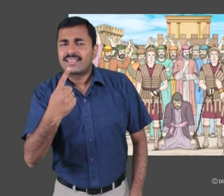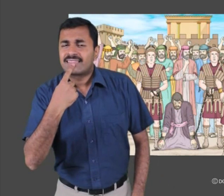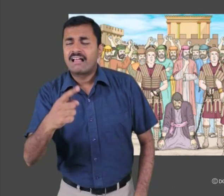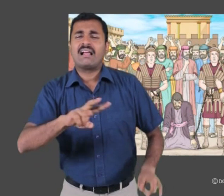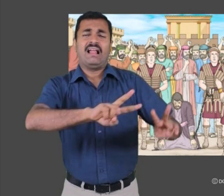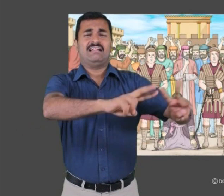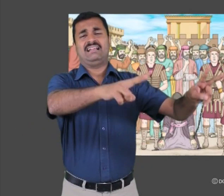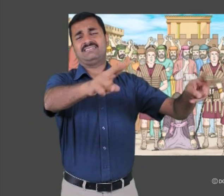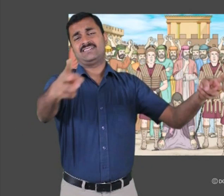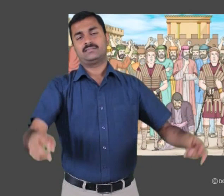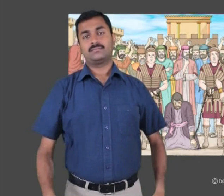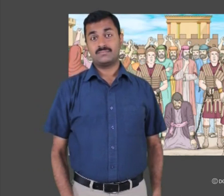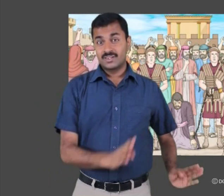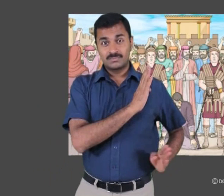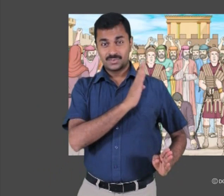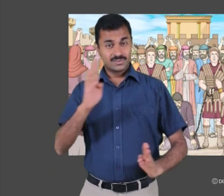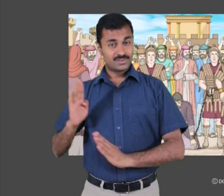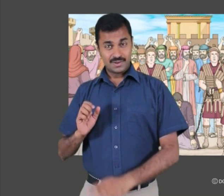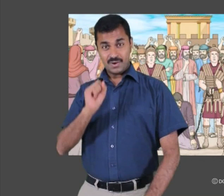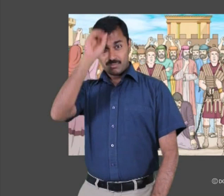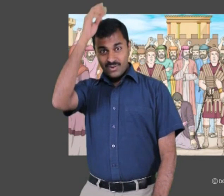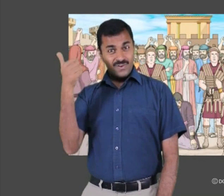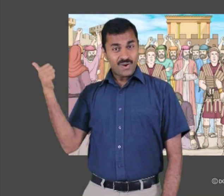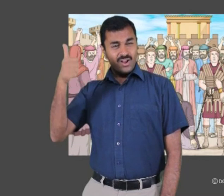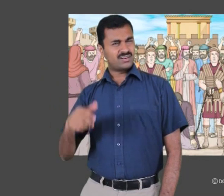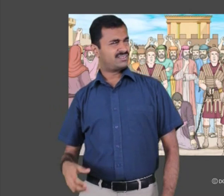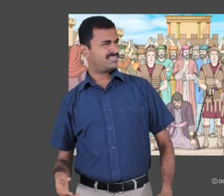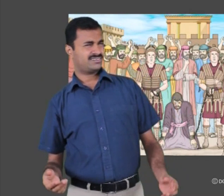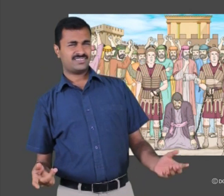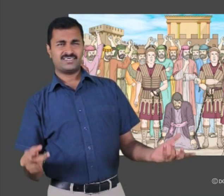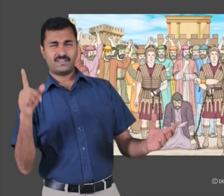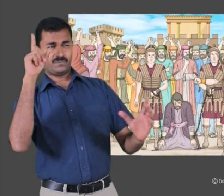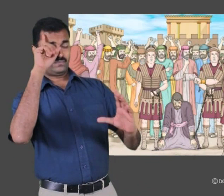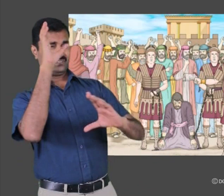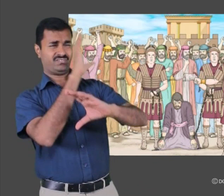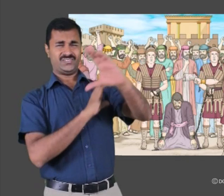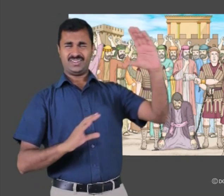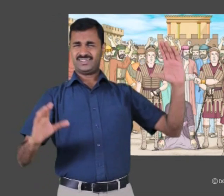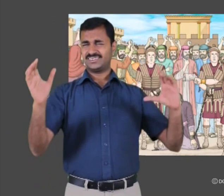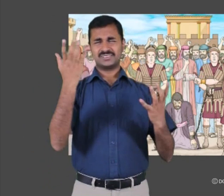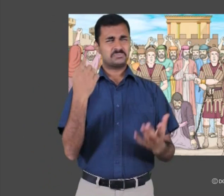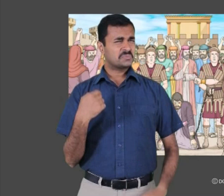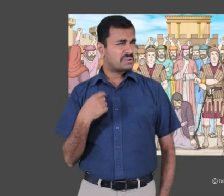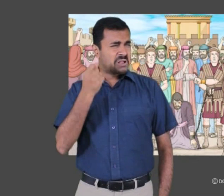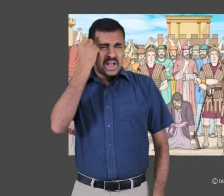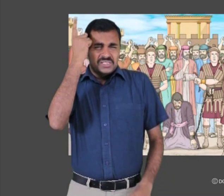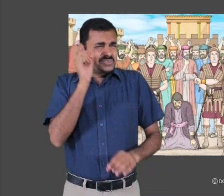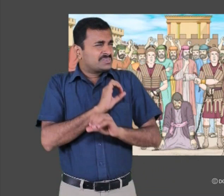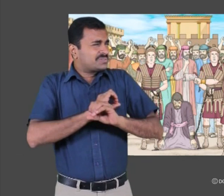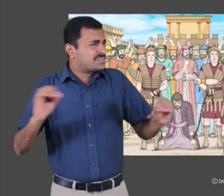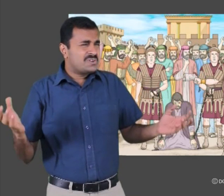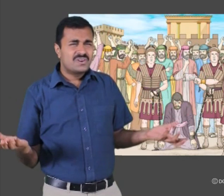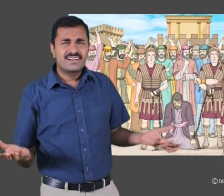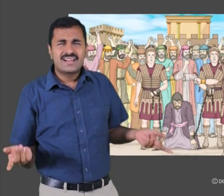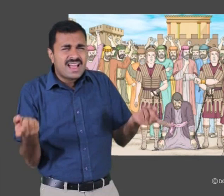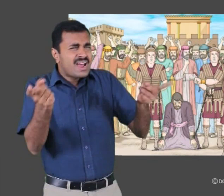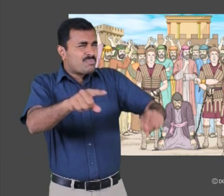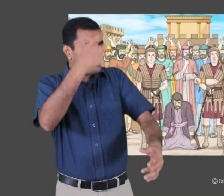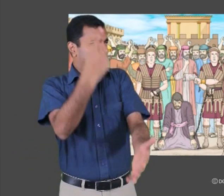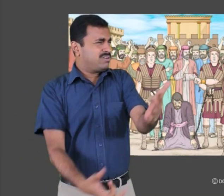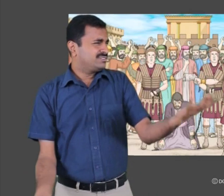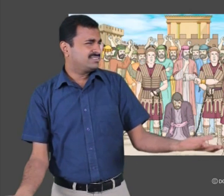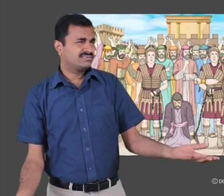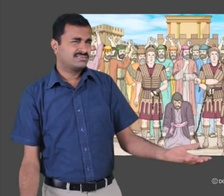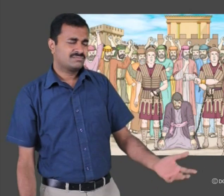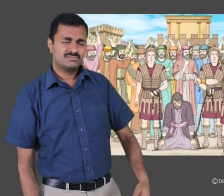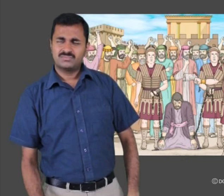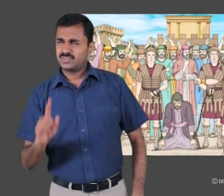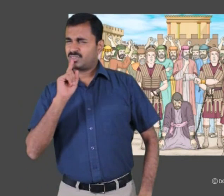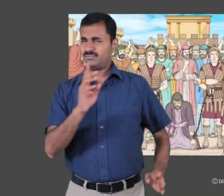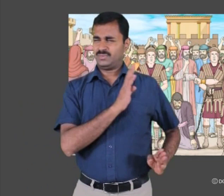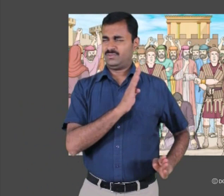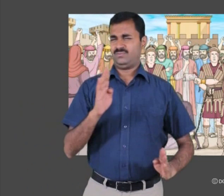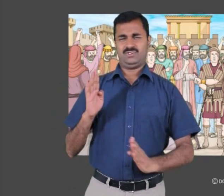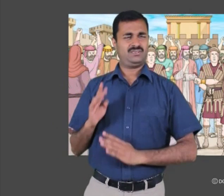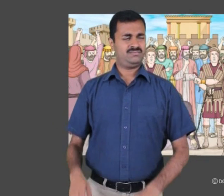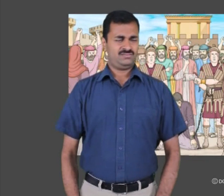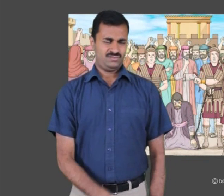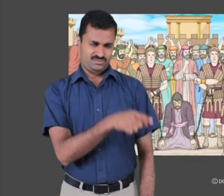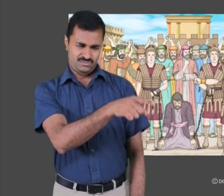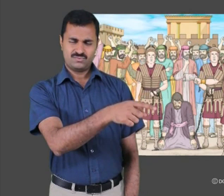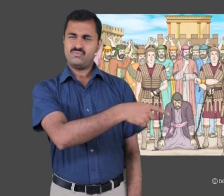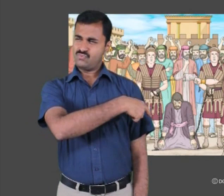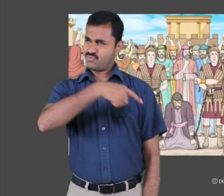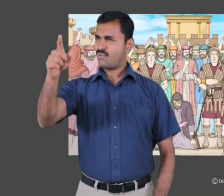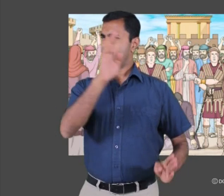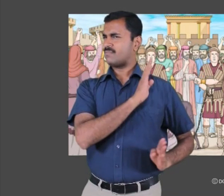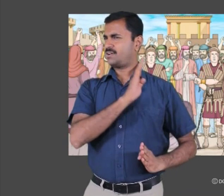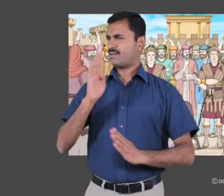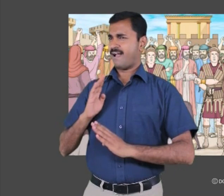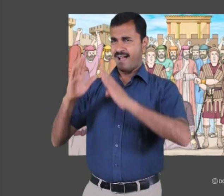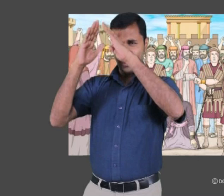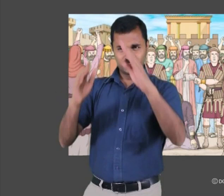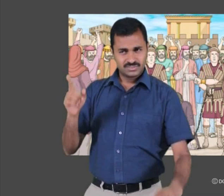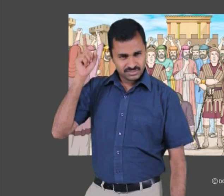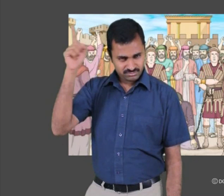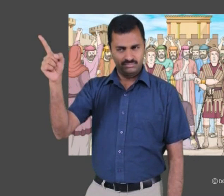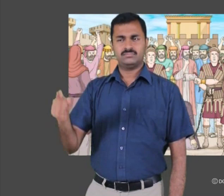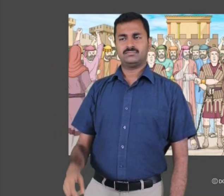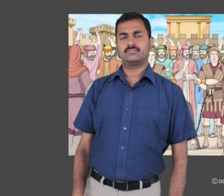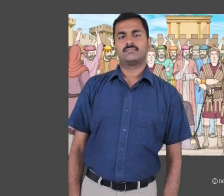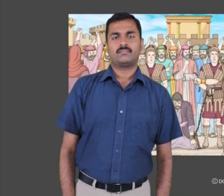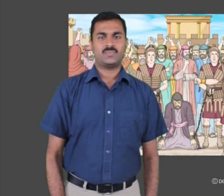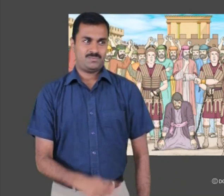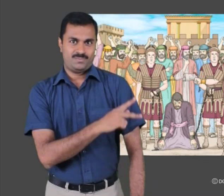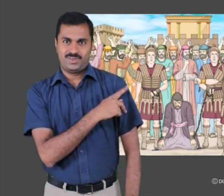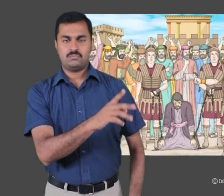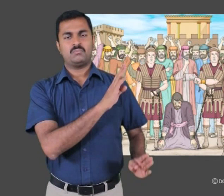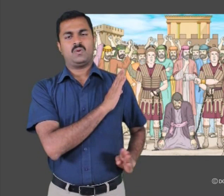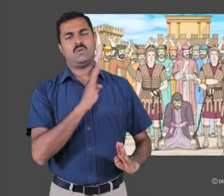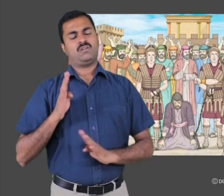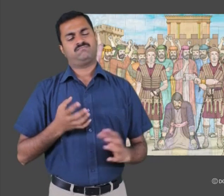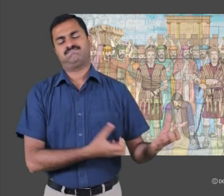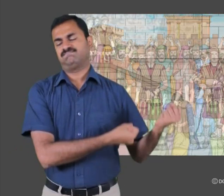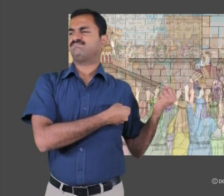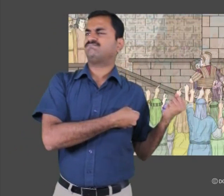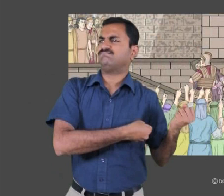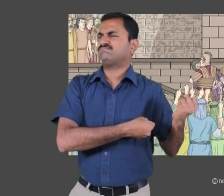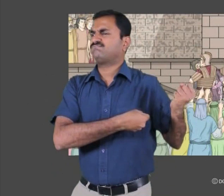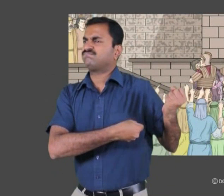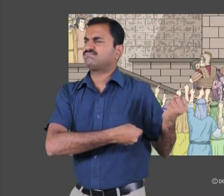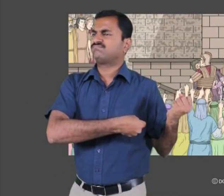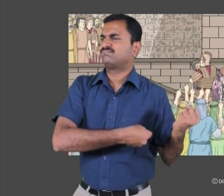And since the commander could not get at the truth because of the uproar, he ordered that Paul be brought into the barracks.